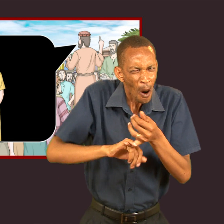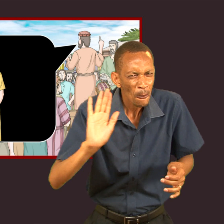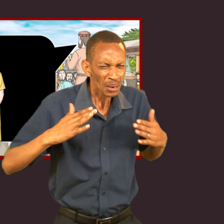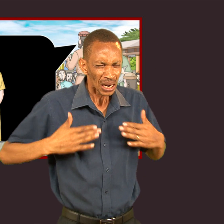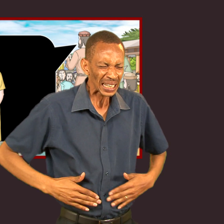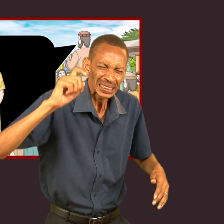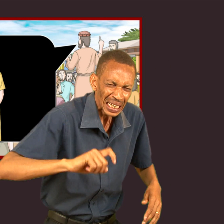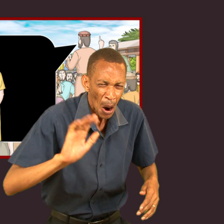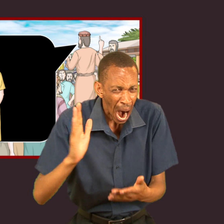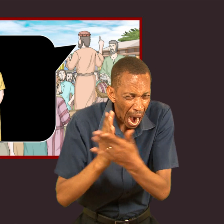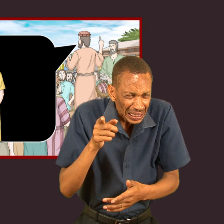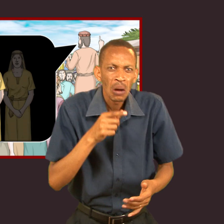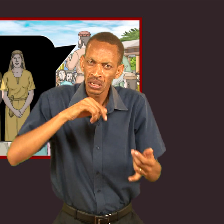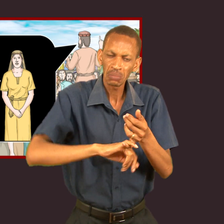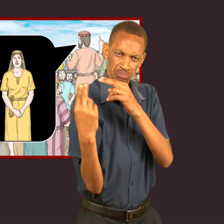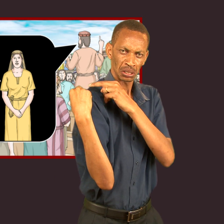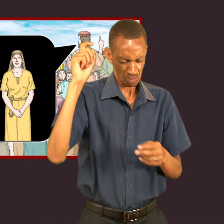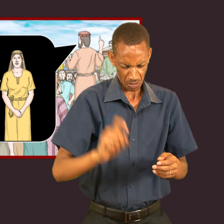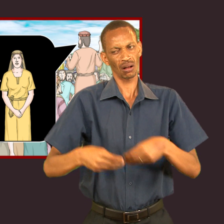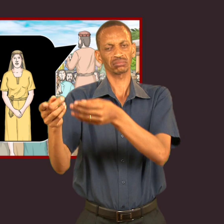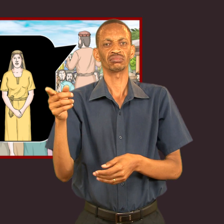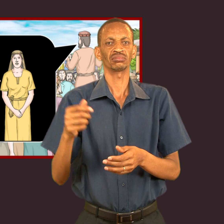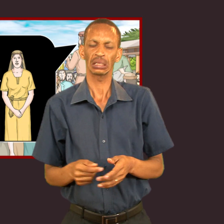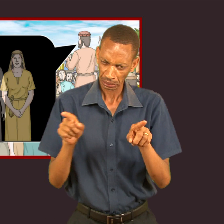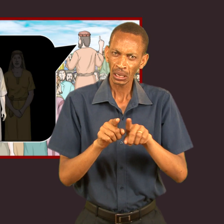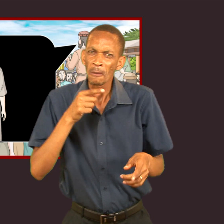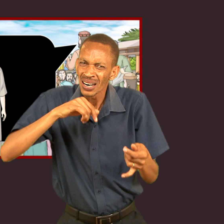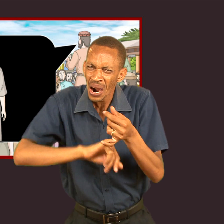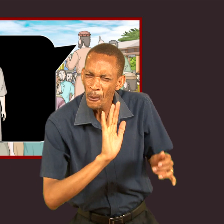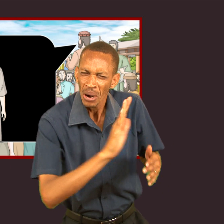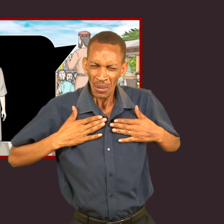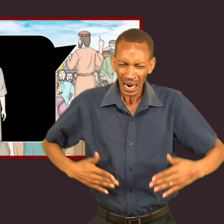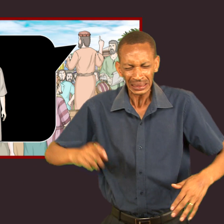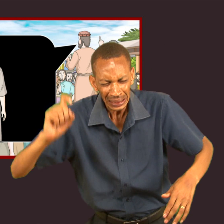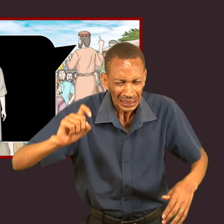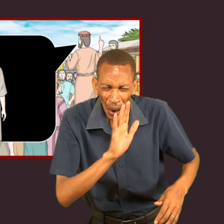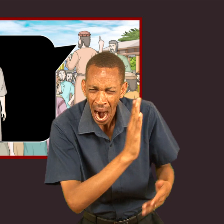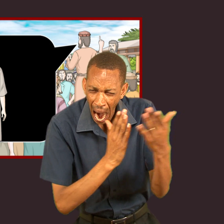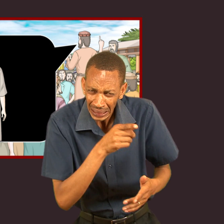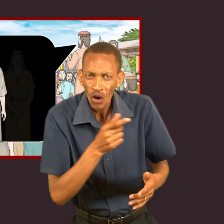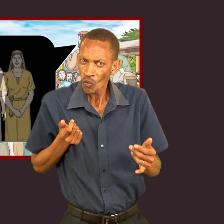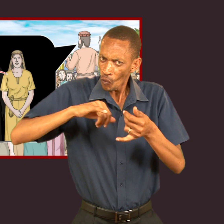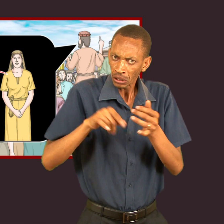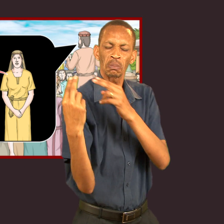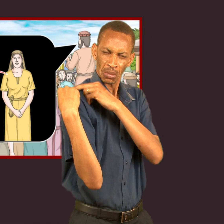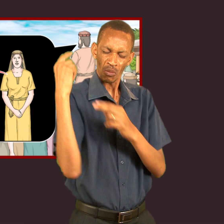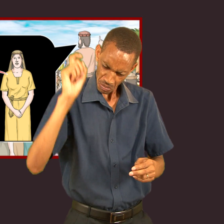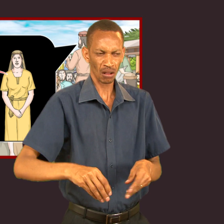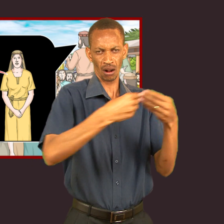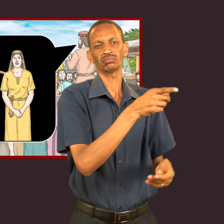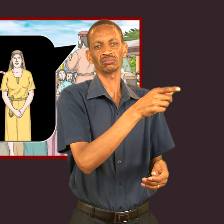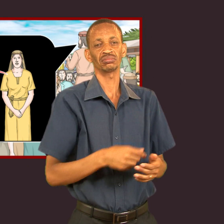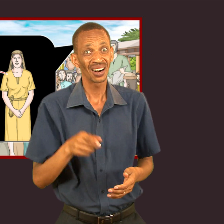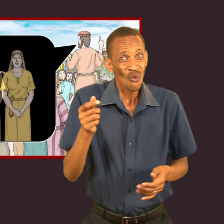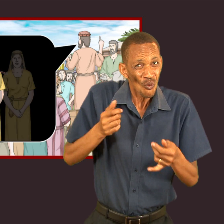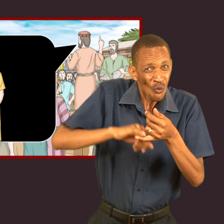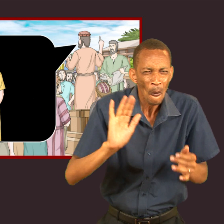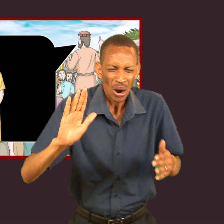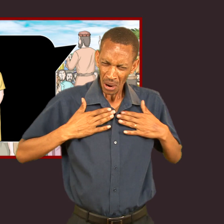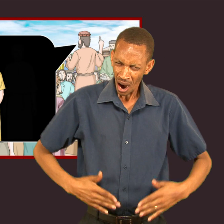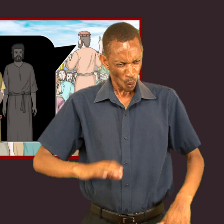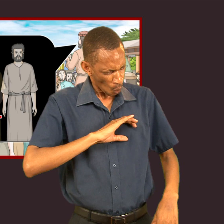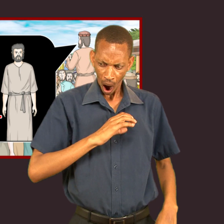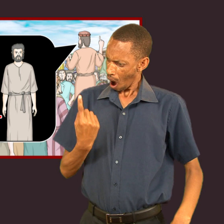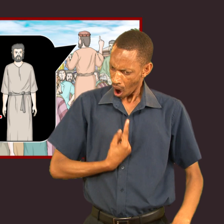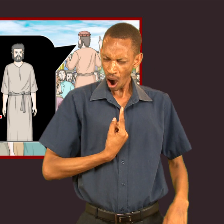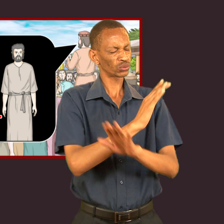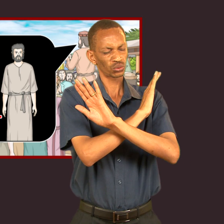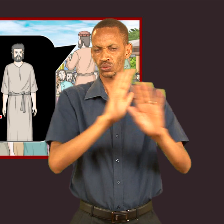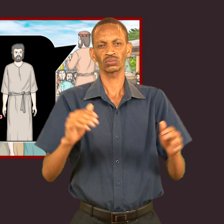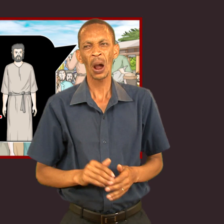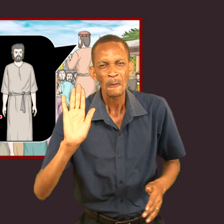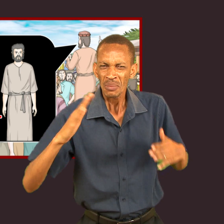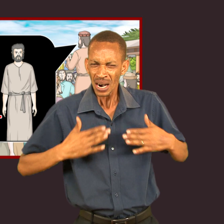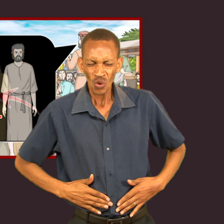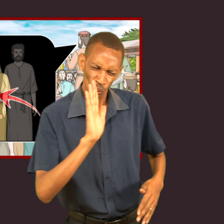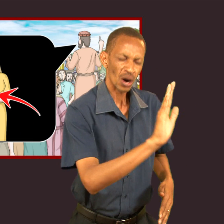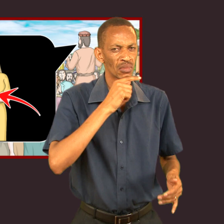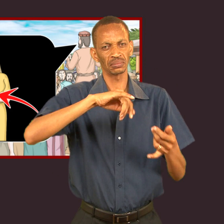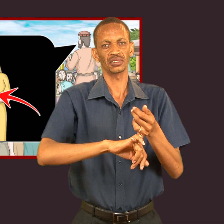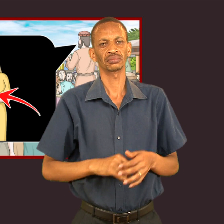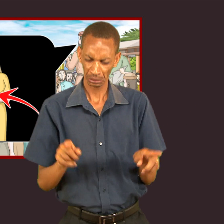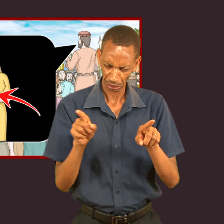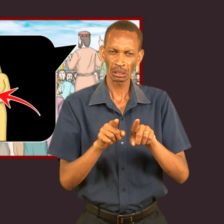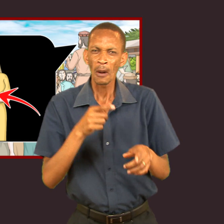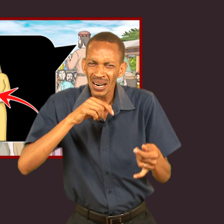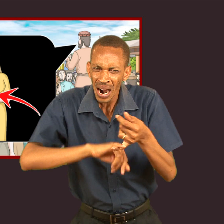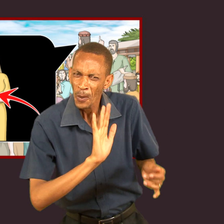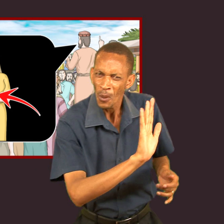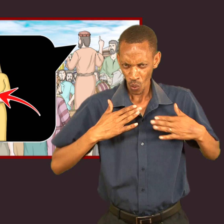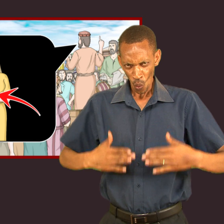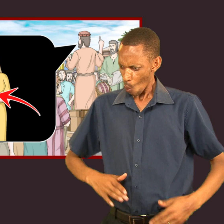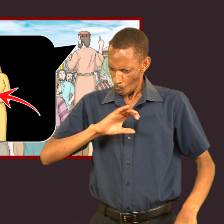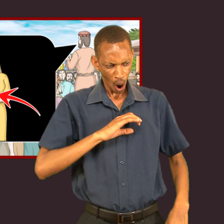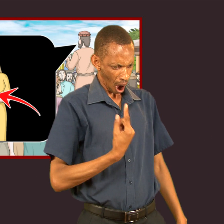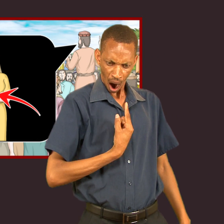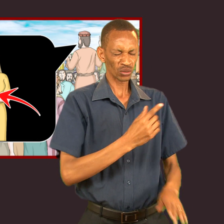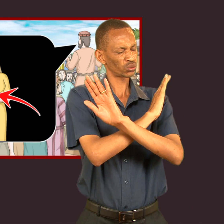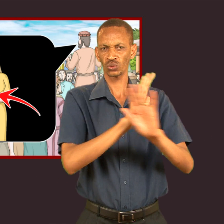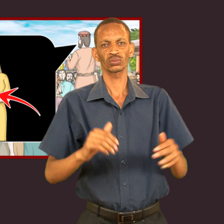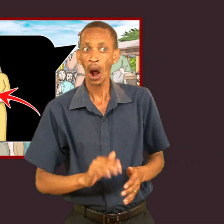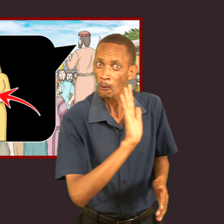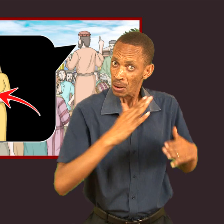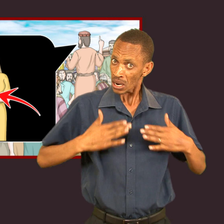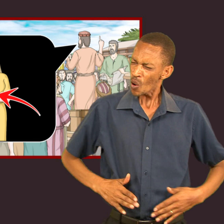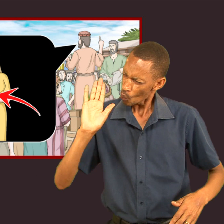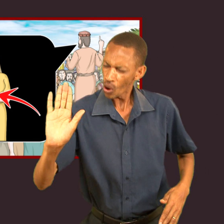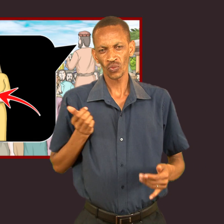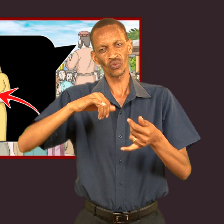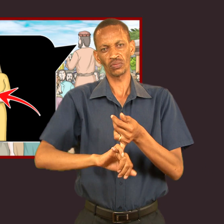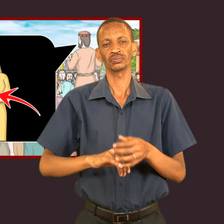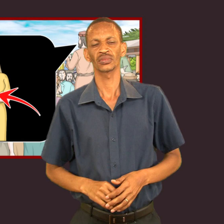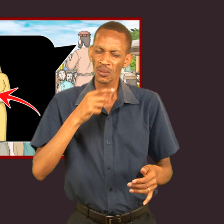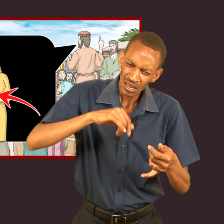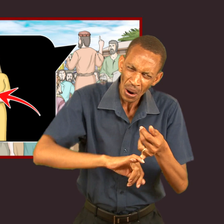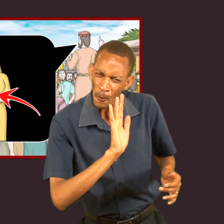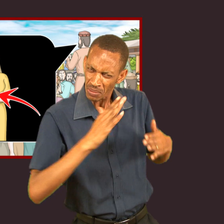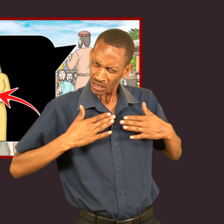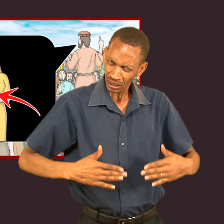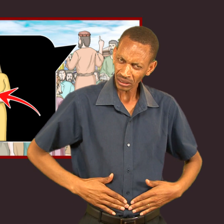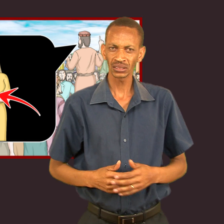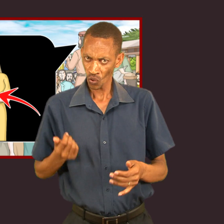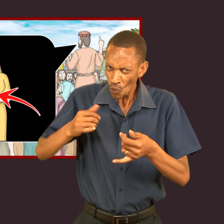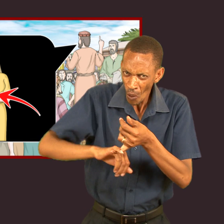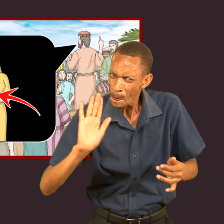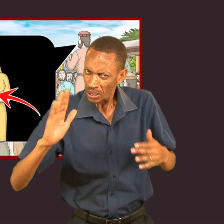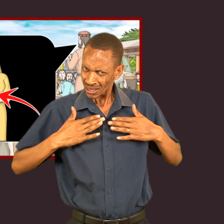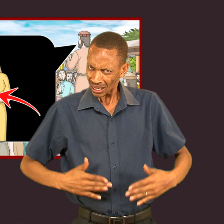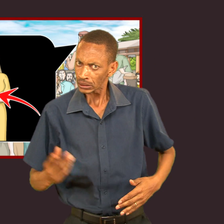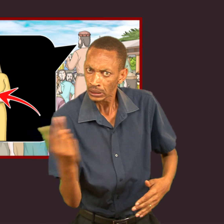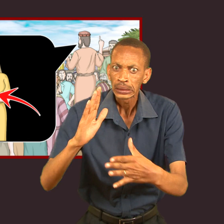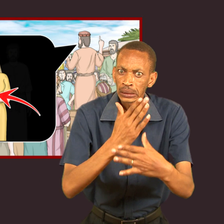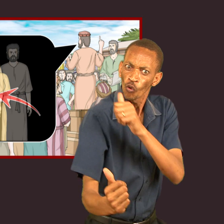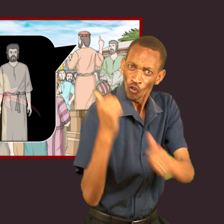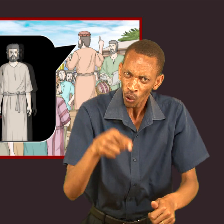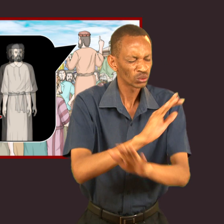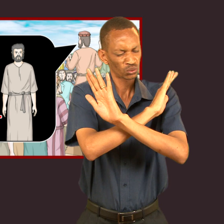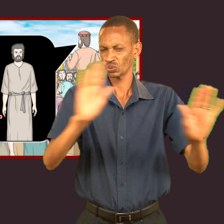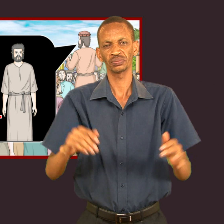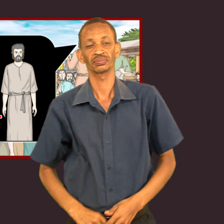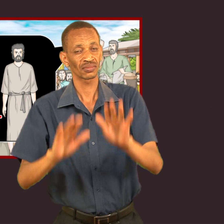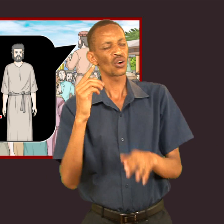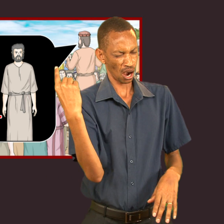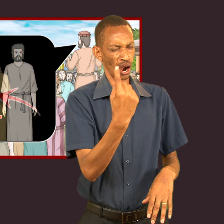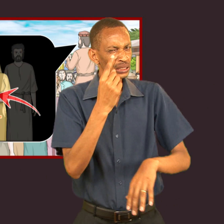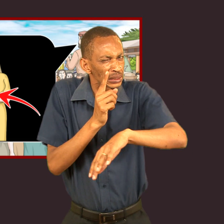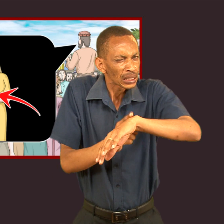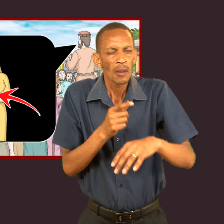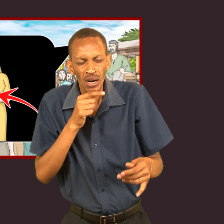The husband should fulfill his marital duty to his wife, and likewise the wife to her husband. The wife does not have authority over her own body, but the husband.